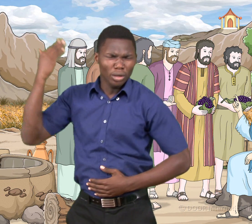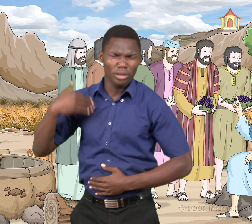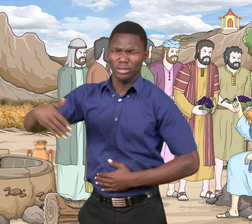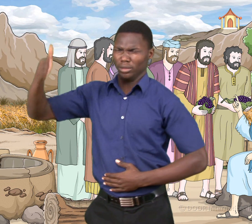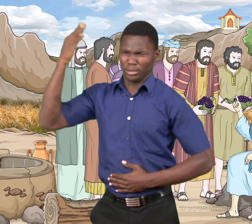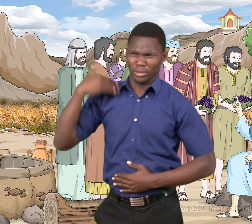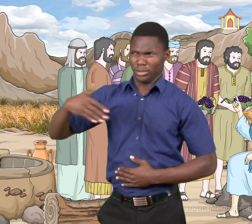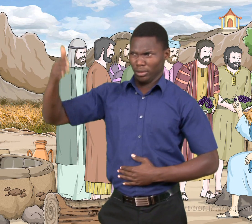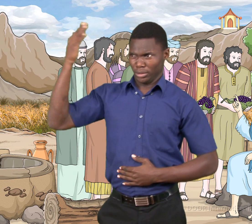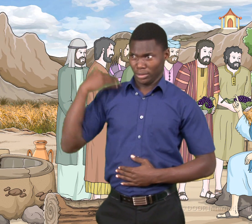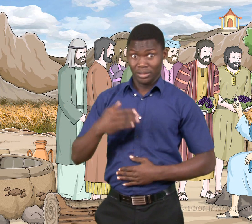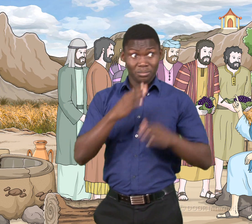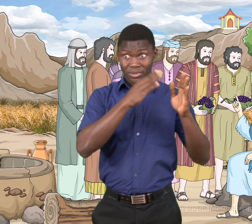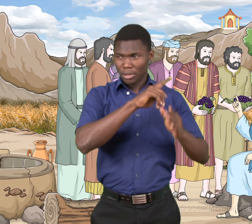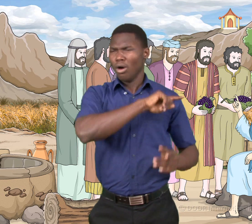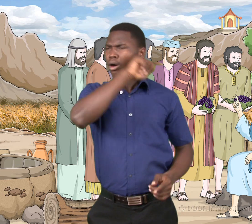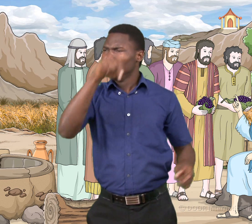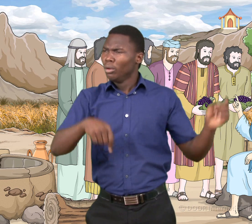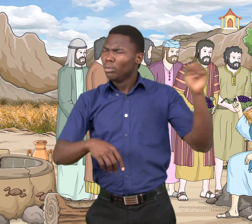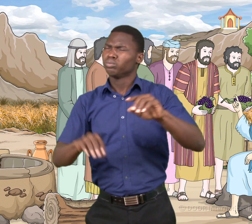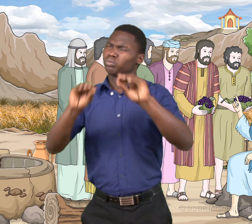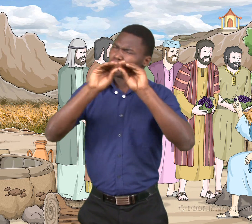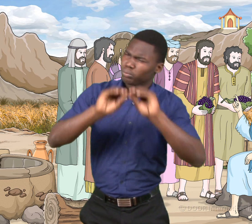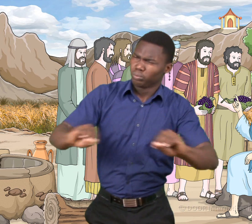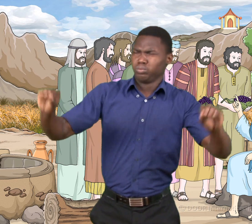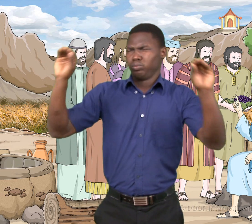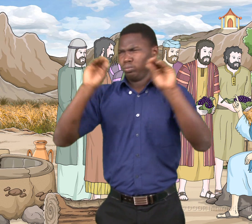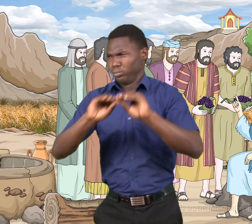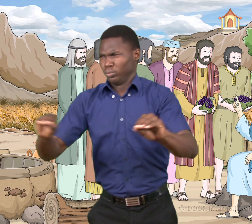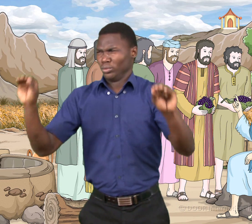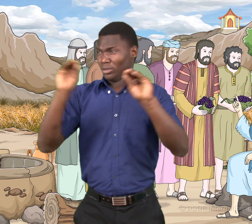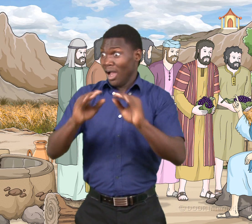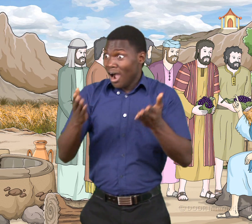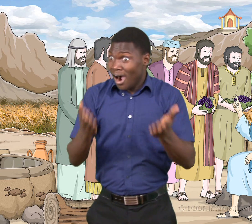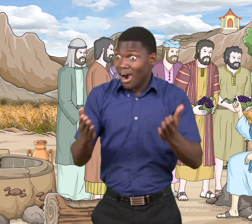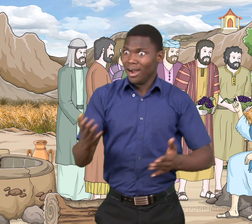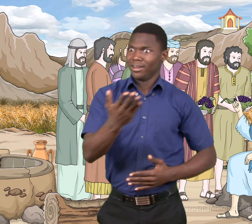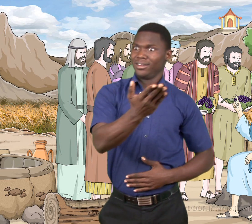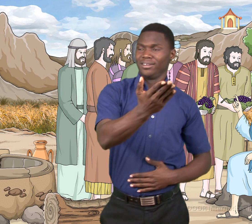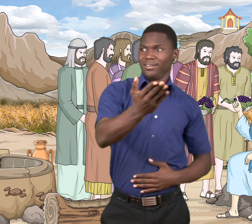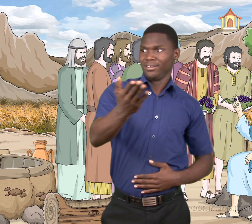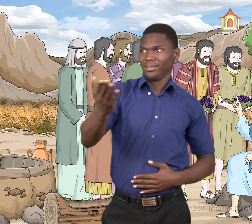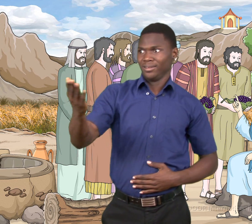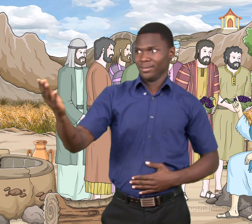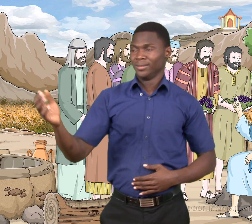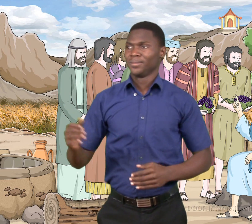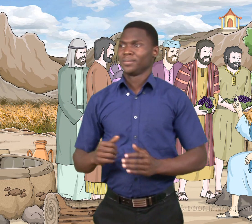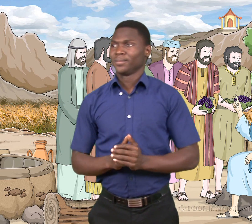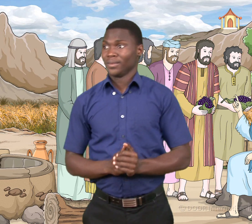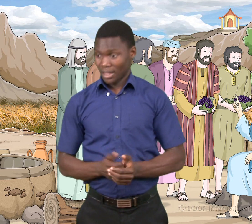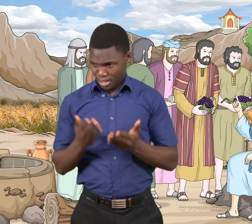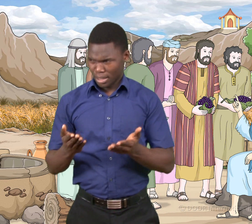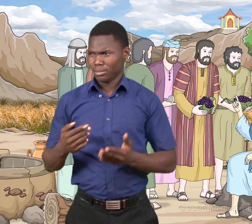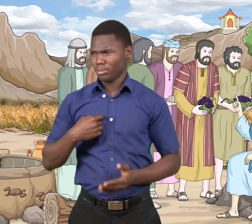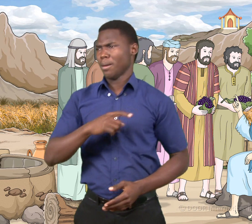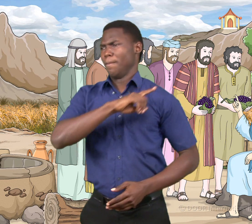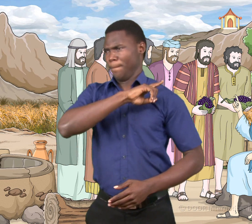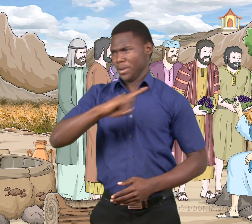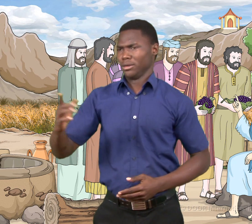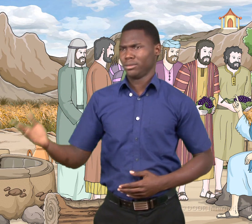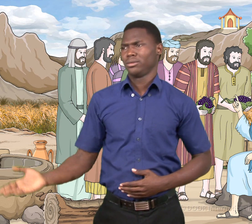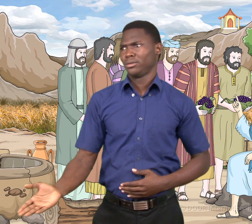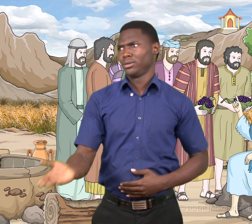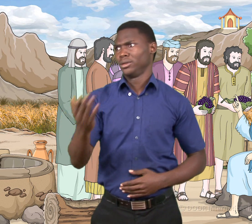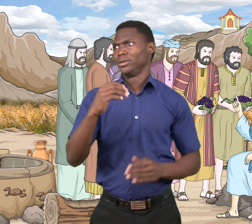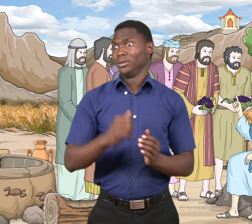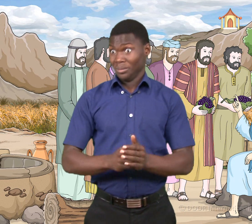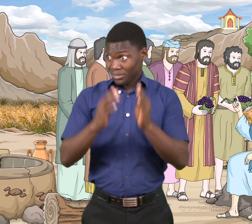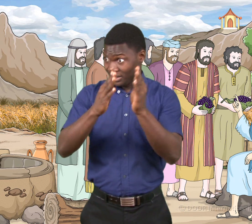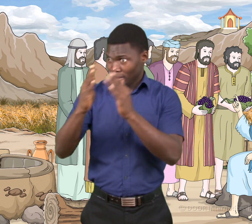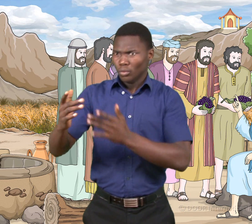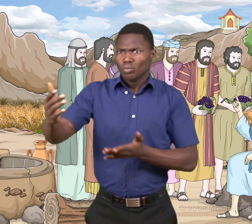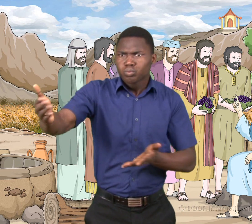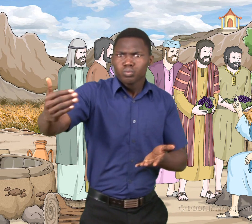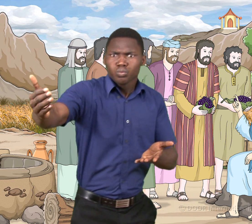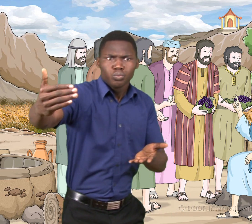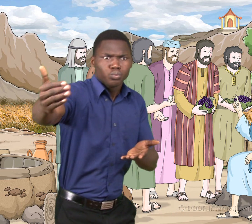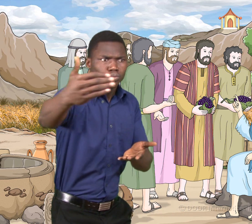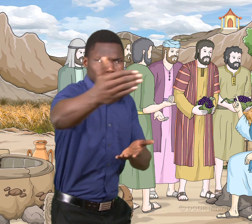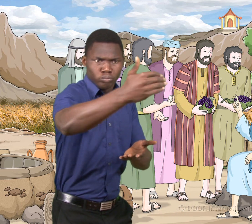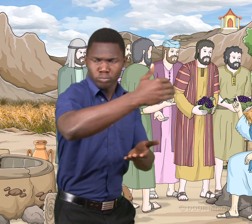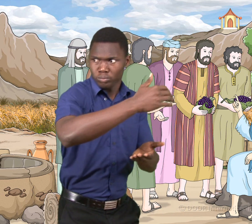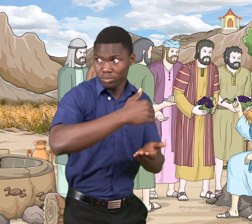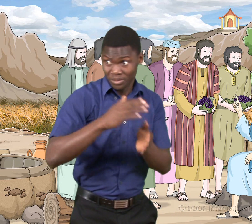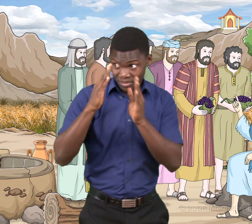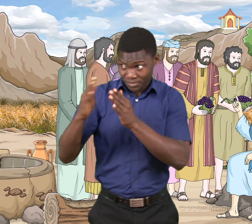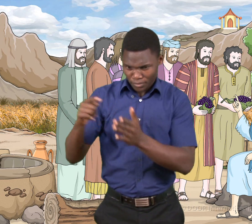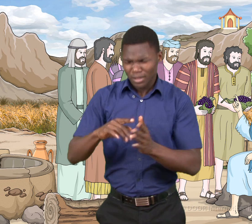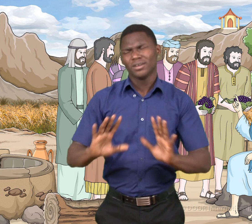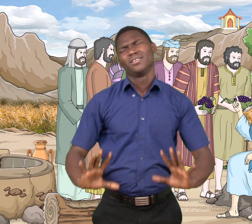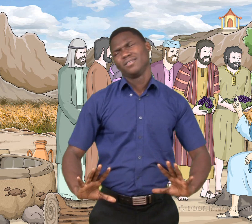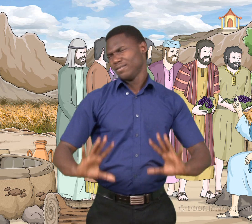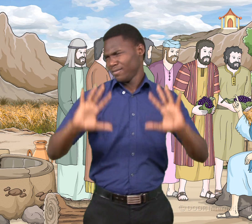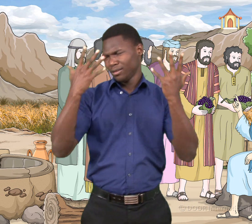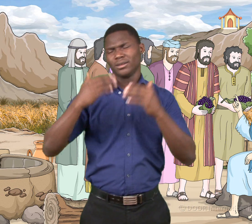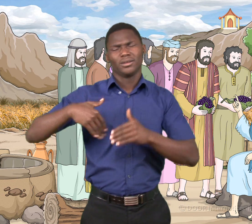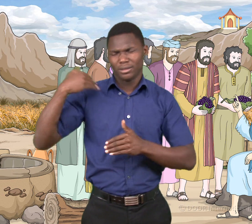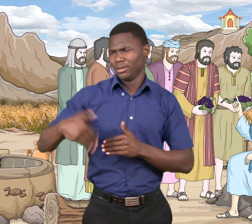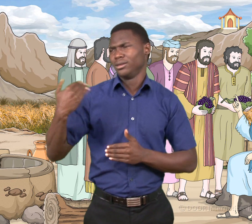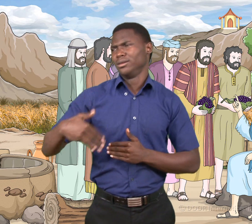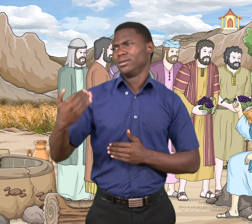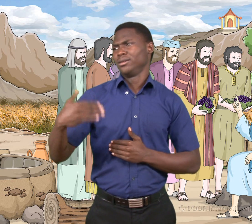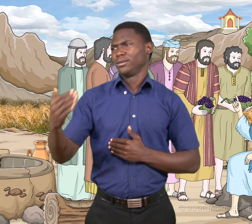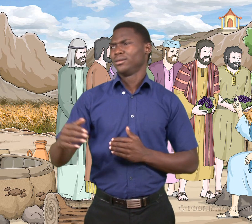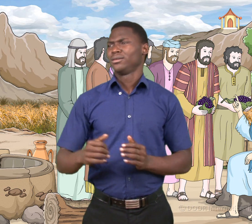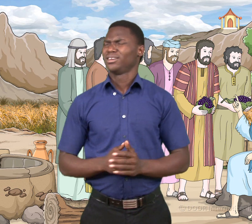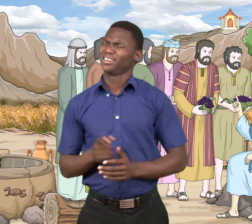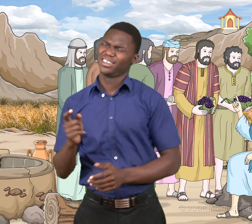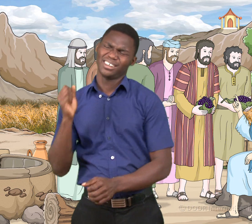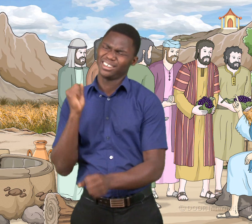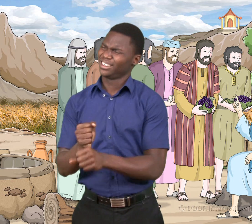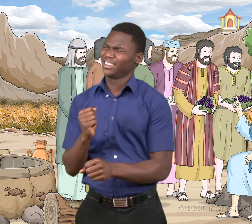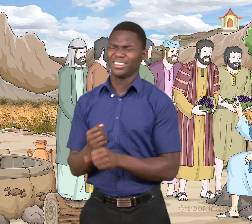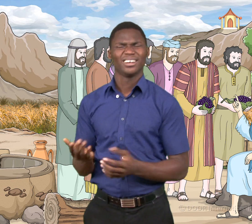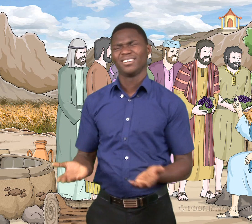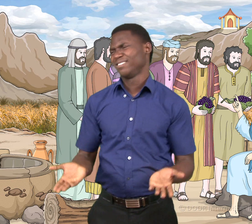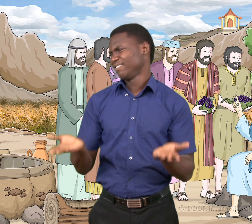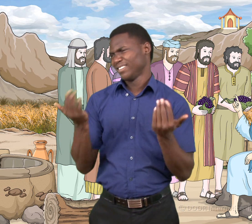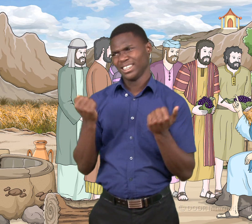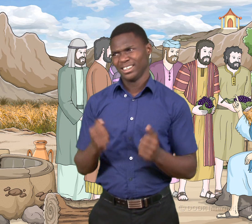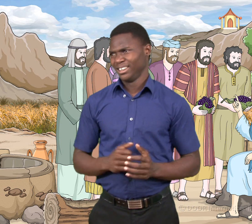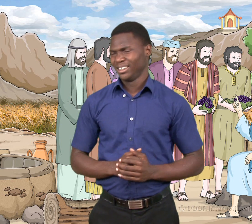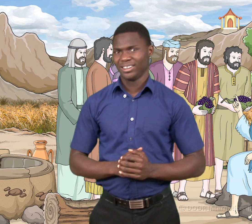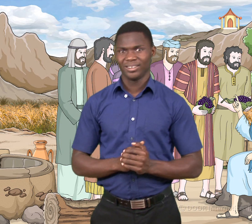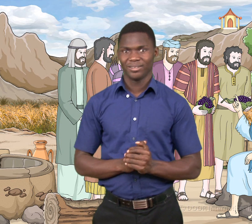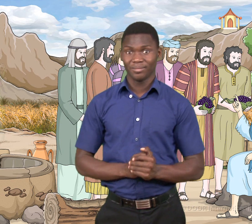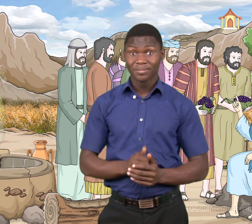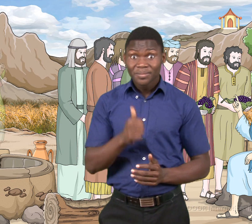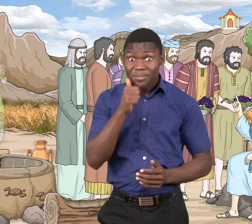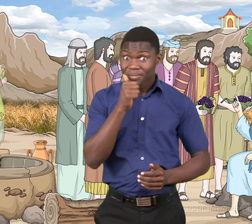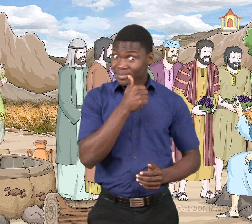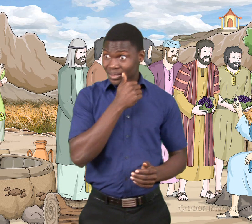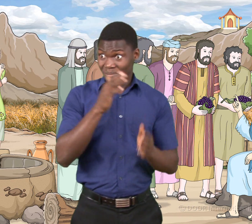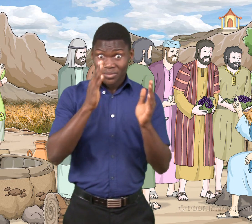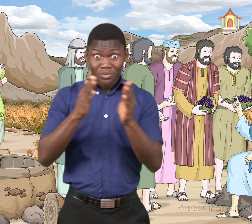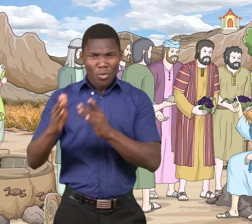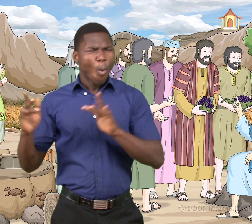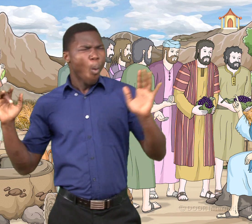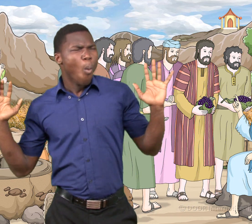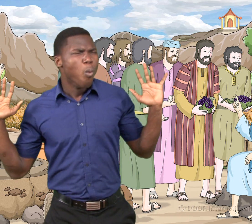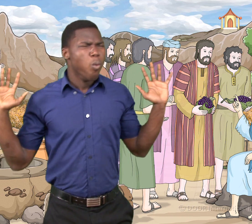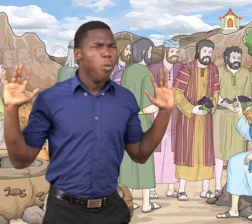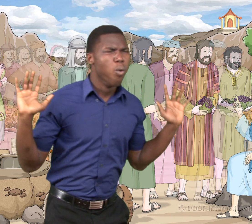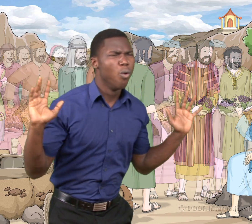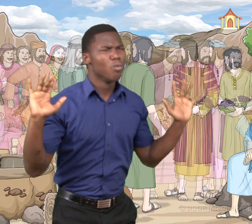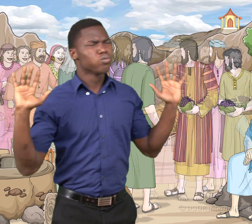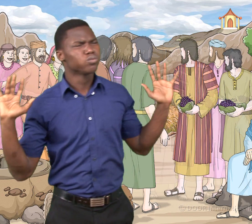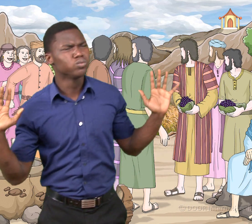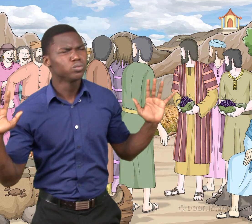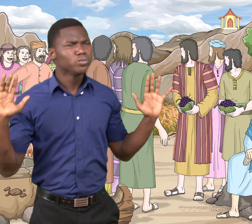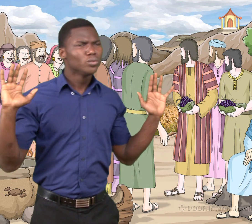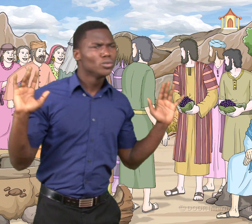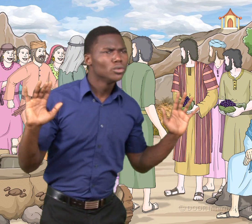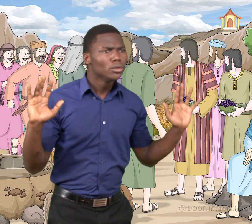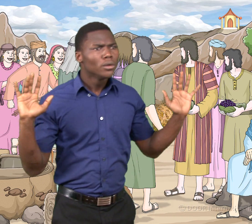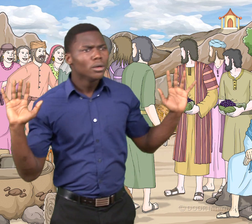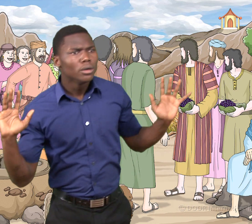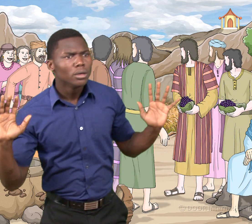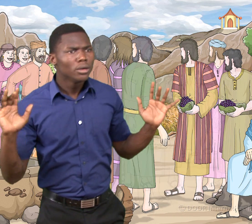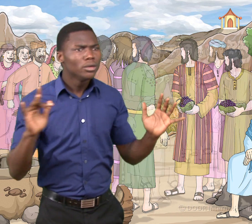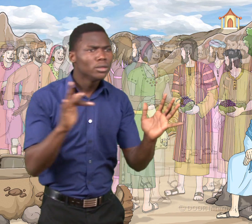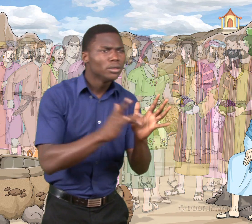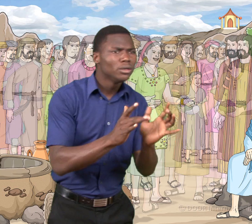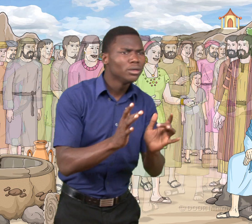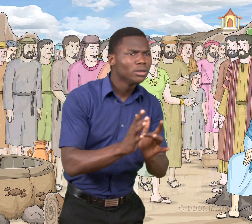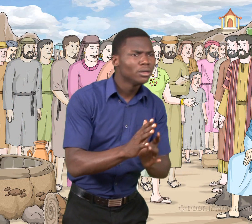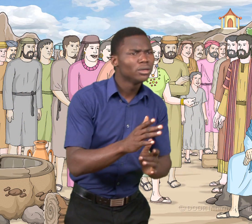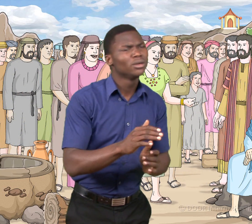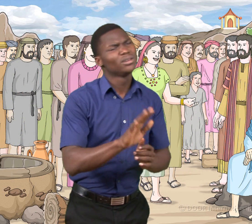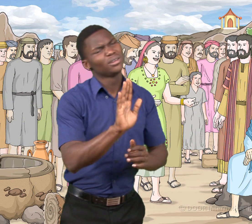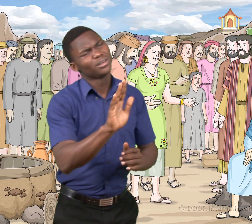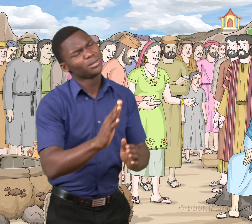Many of the Samaritans from that town believed in Jesus because of the woman’s testimony, “He told me everything I ever did.”